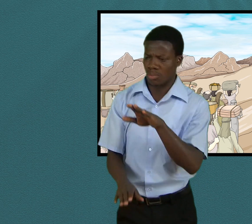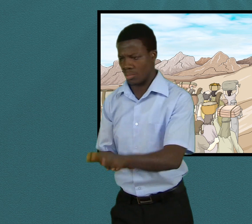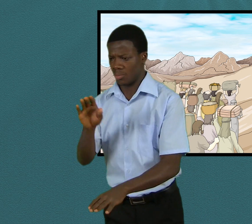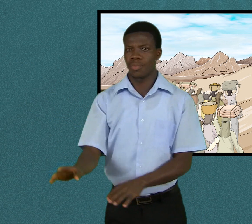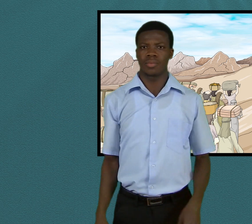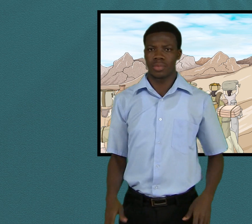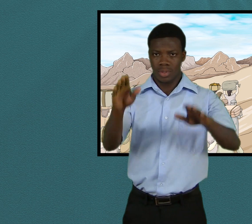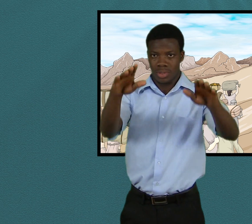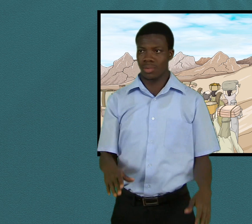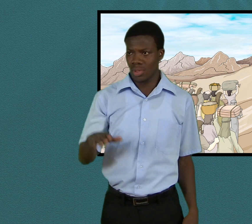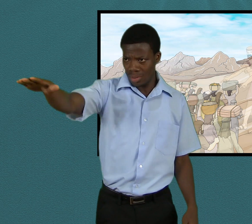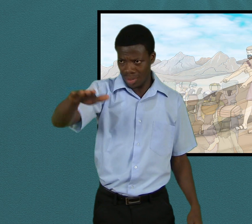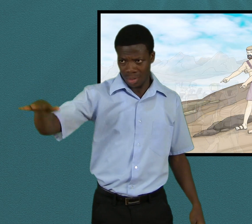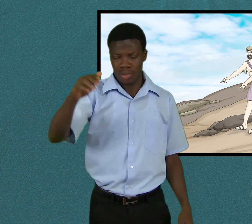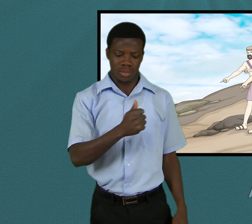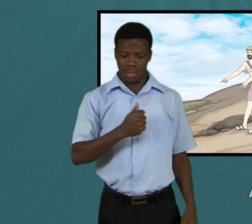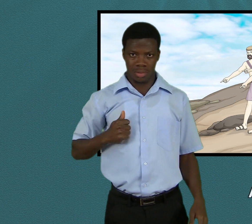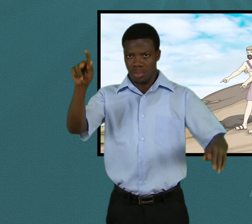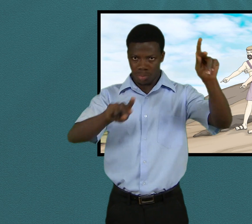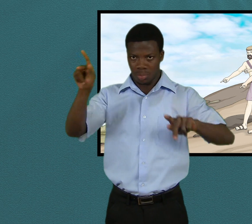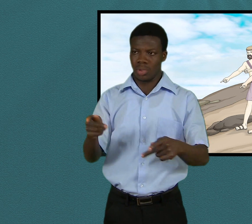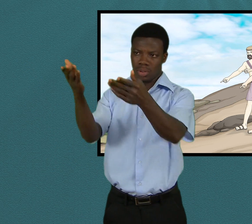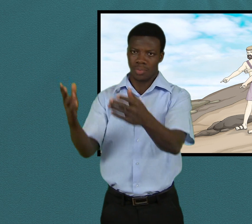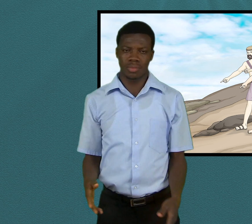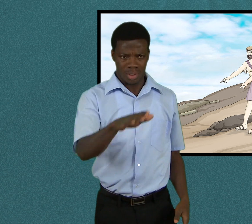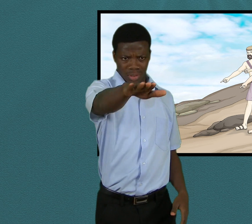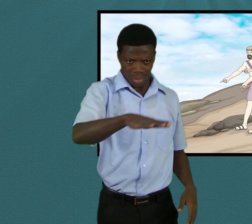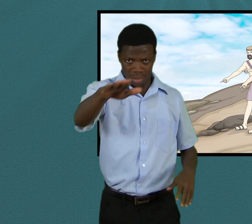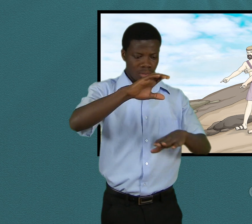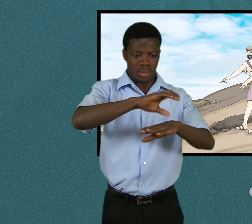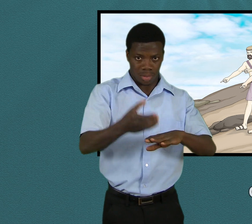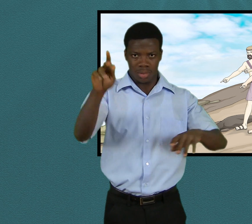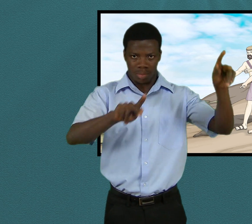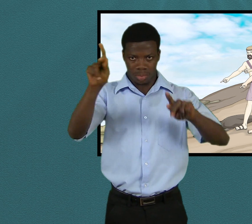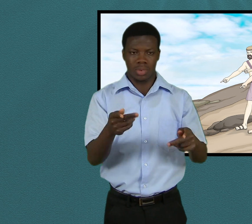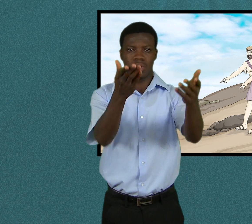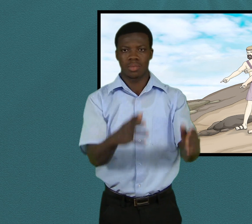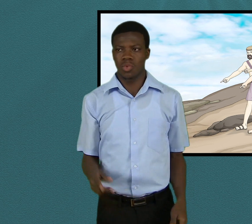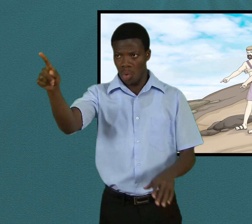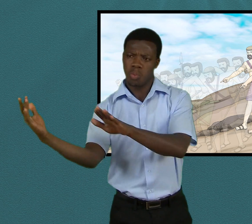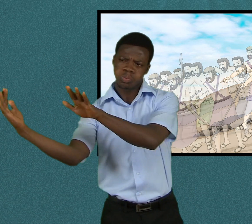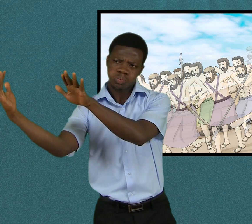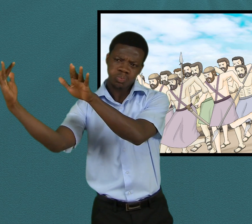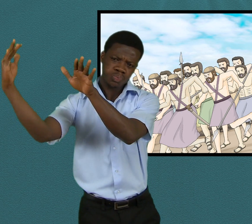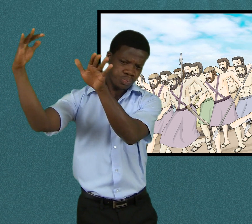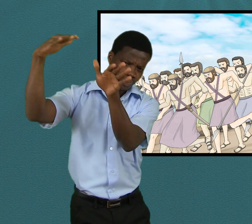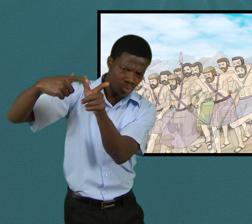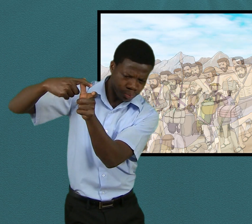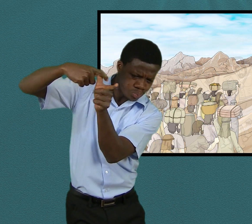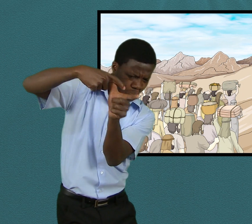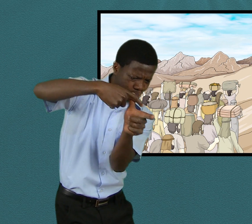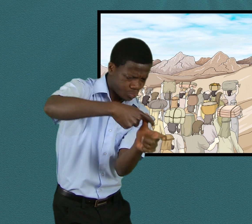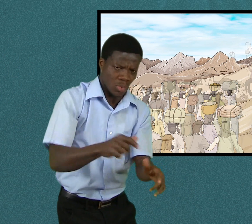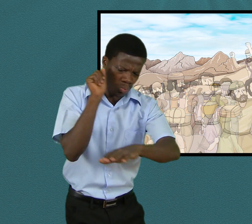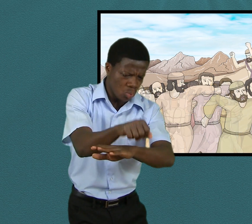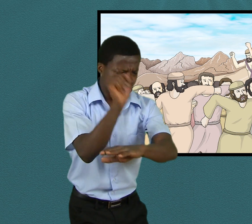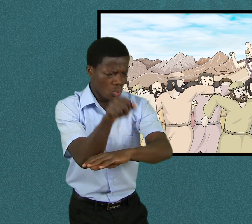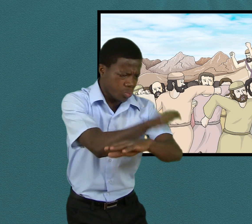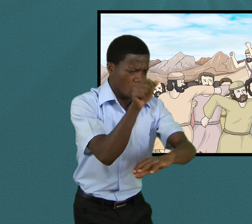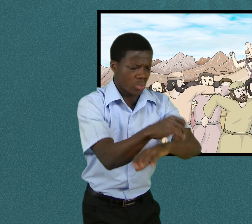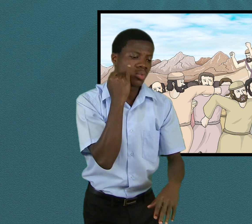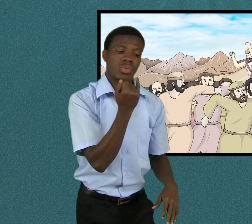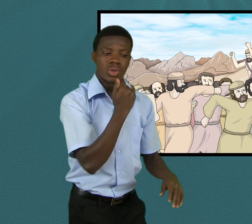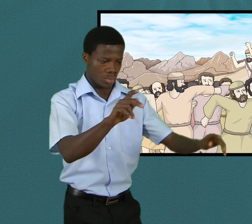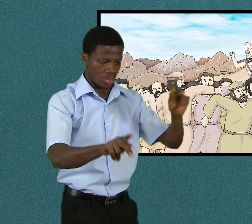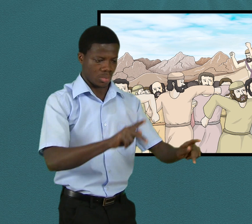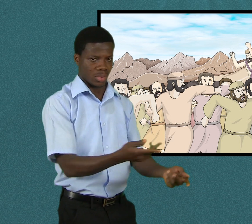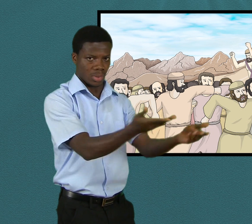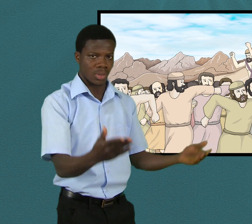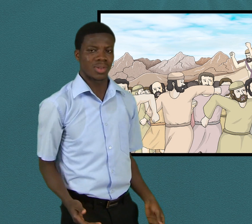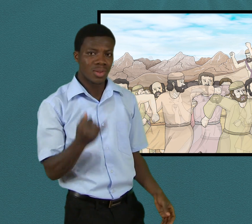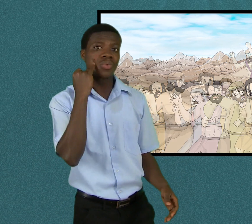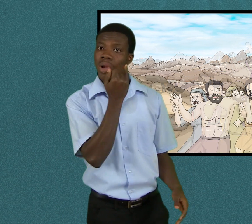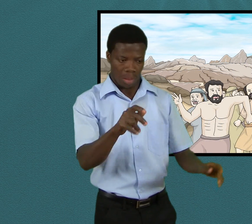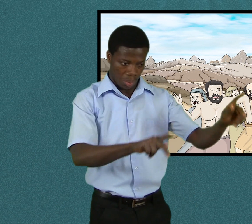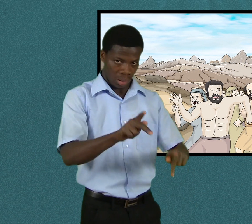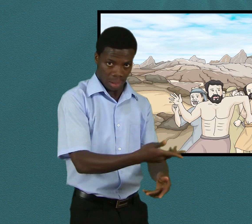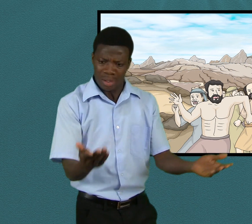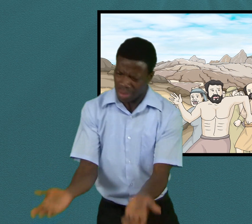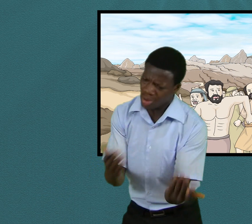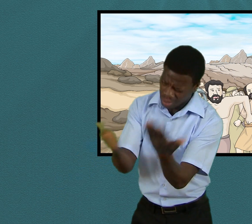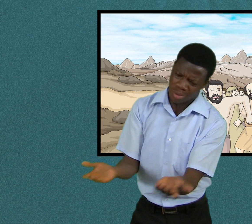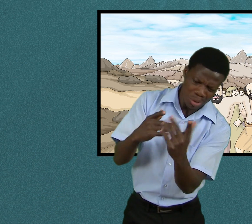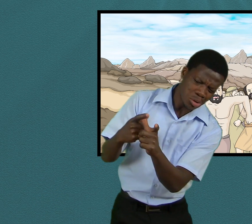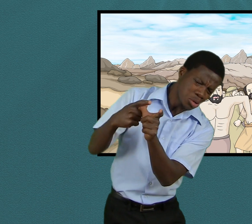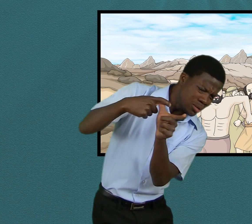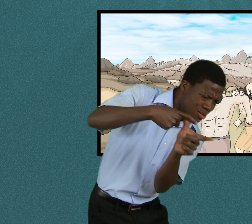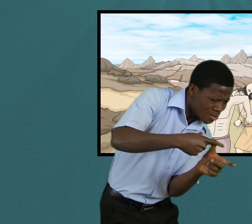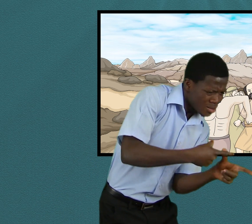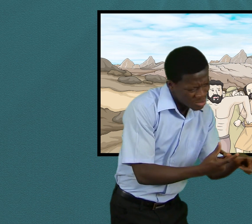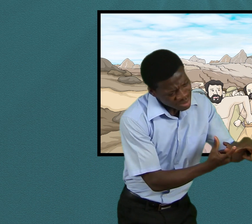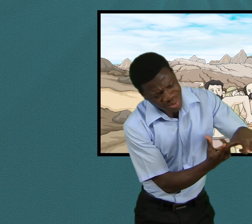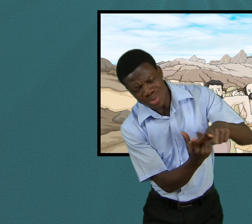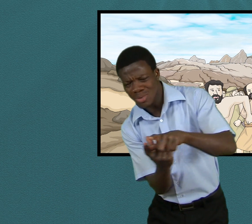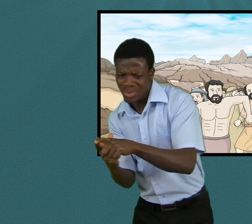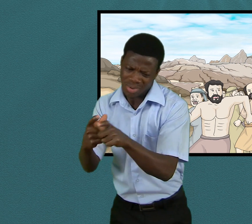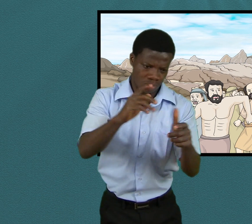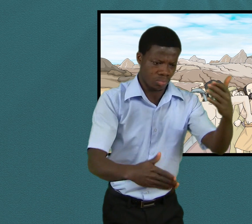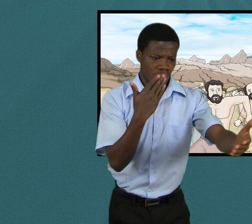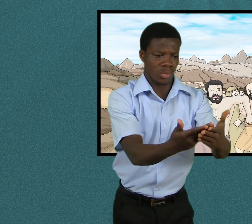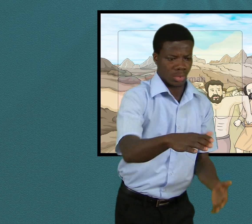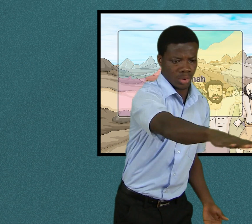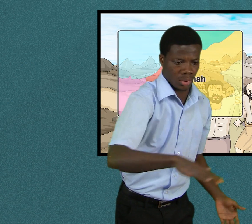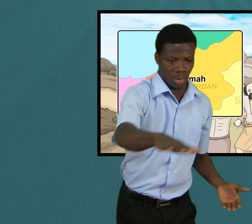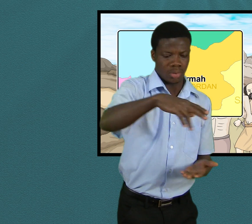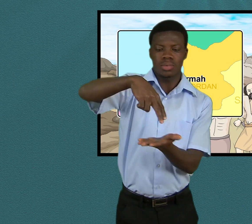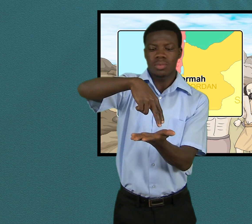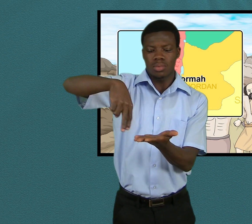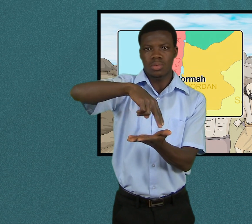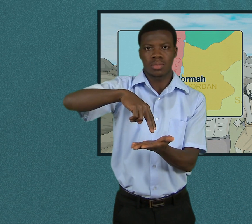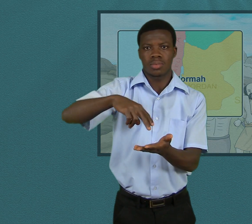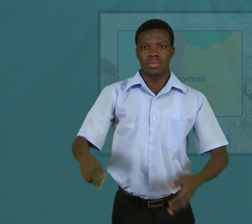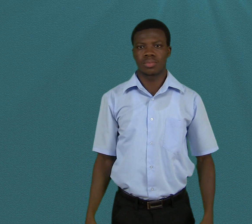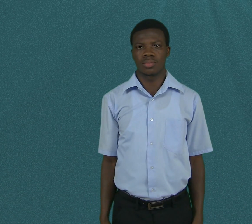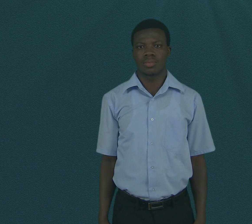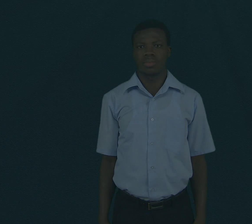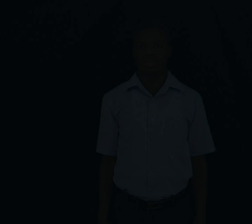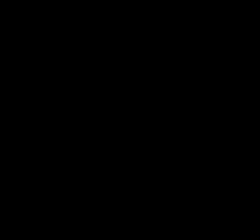Then the Amalekites and Canaanites who lived in that part of the hill country came down, attacked them, and routed them all the way to Hormah.